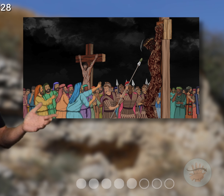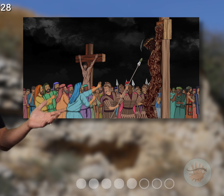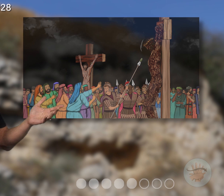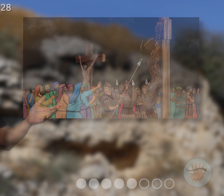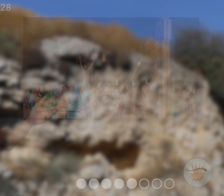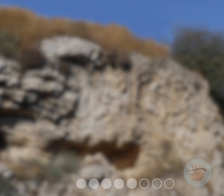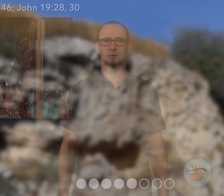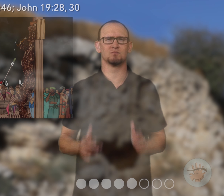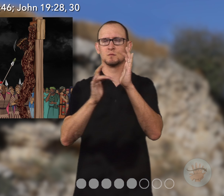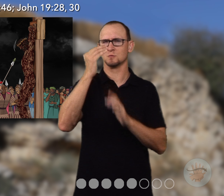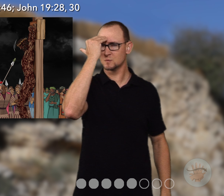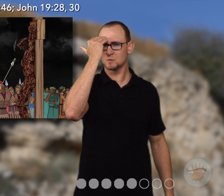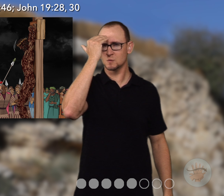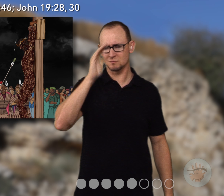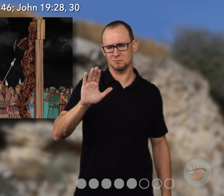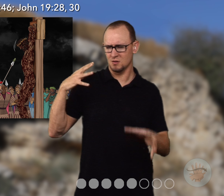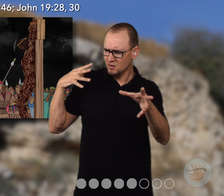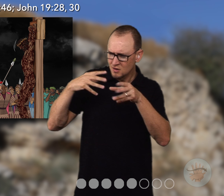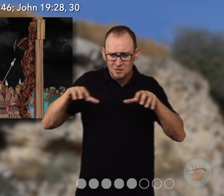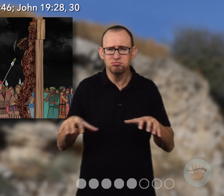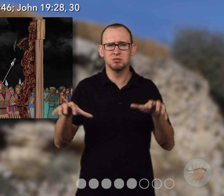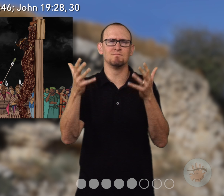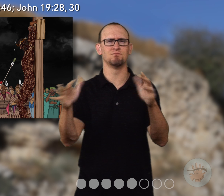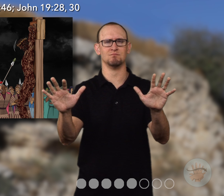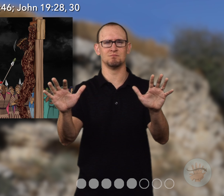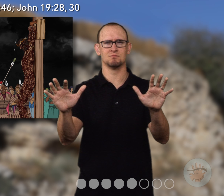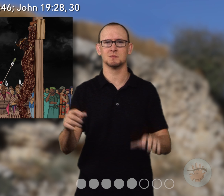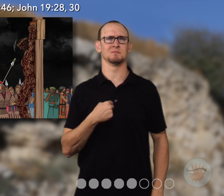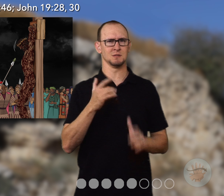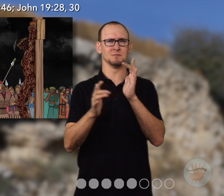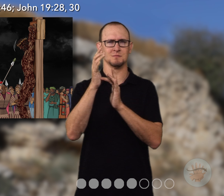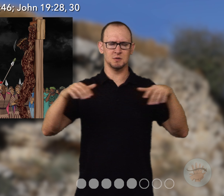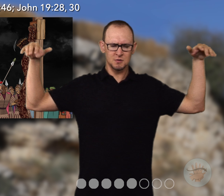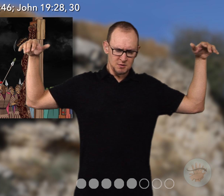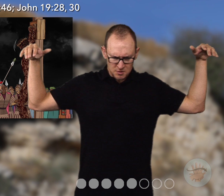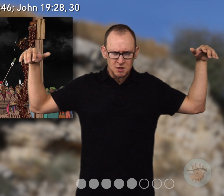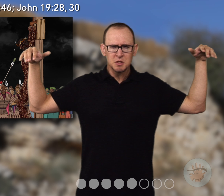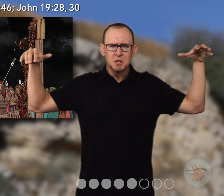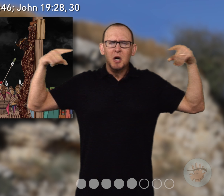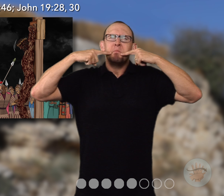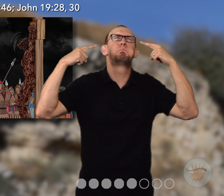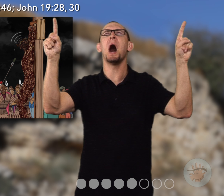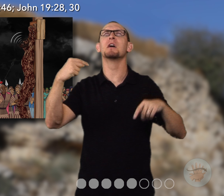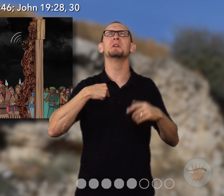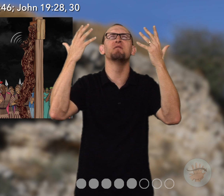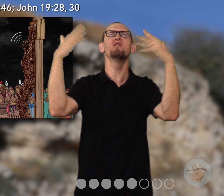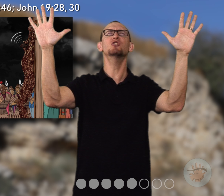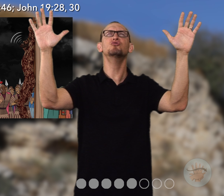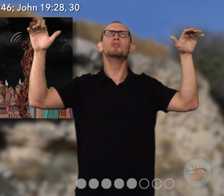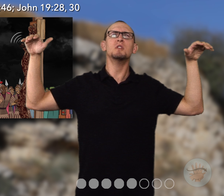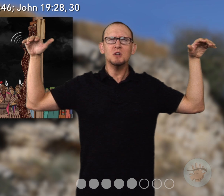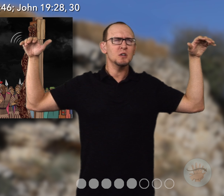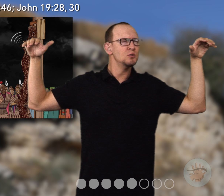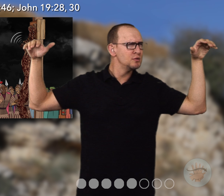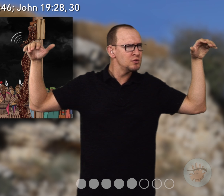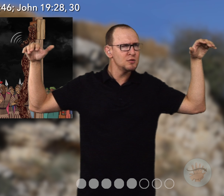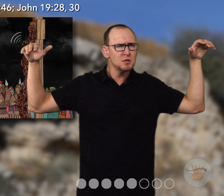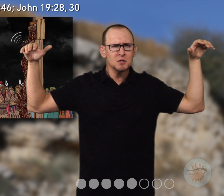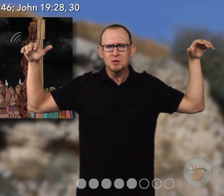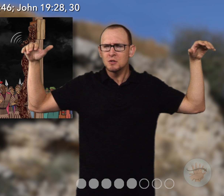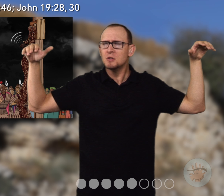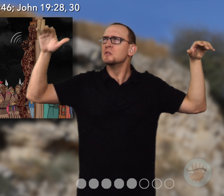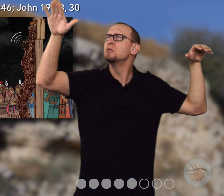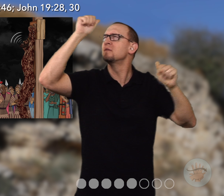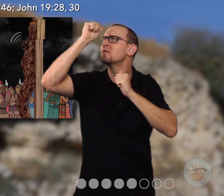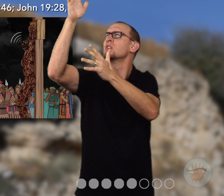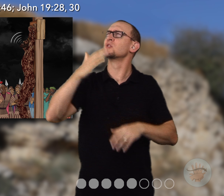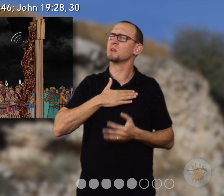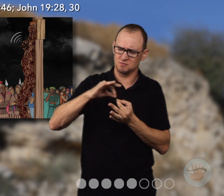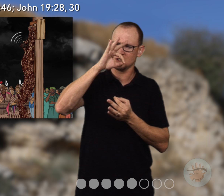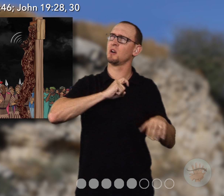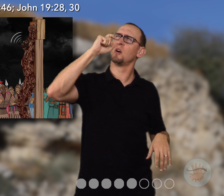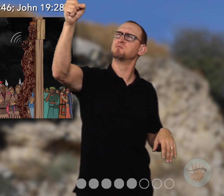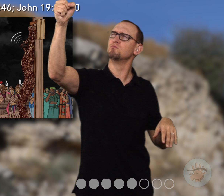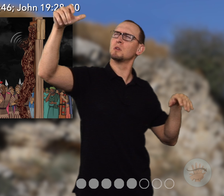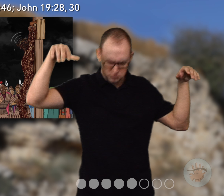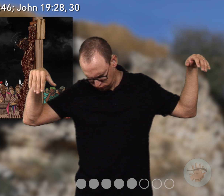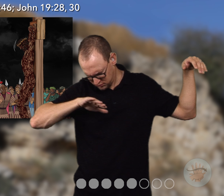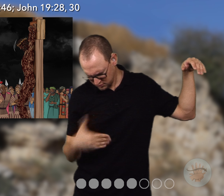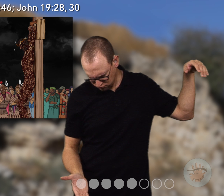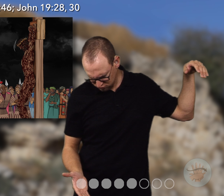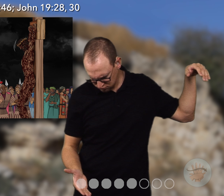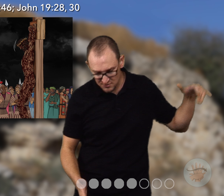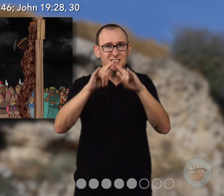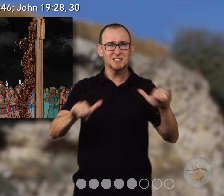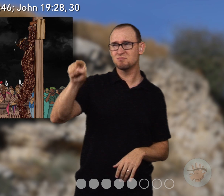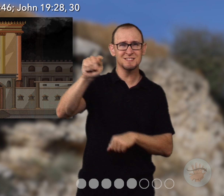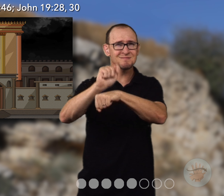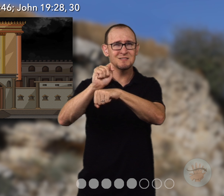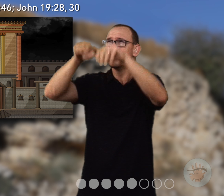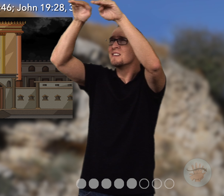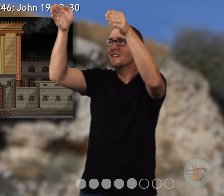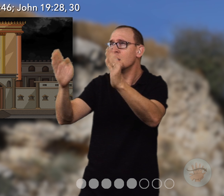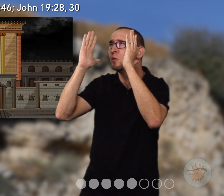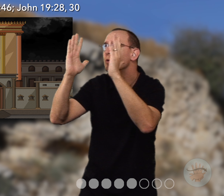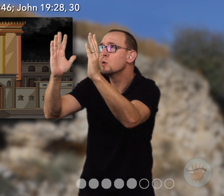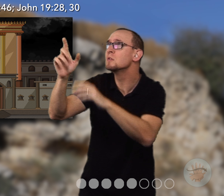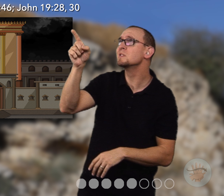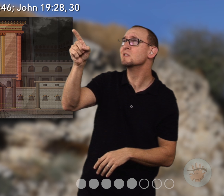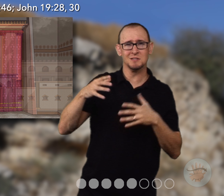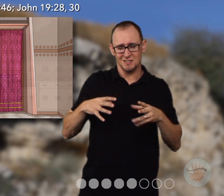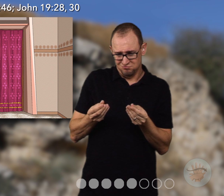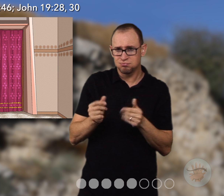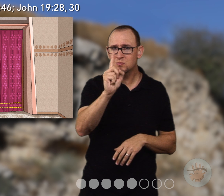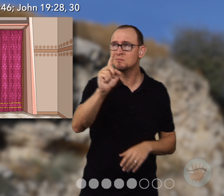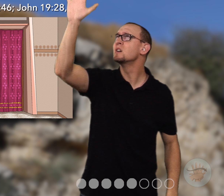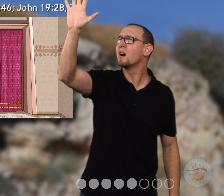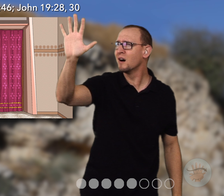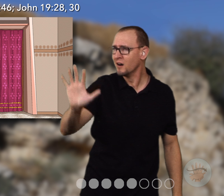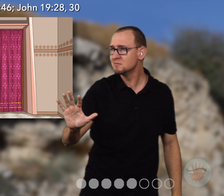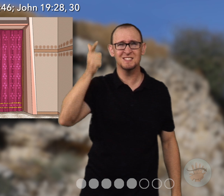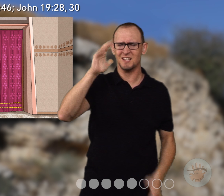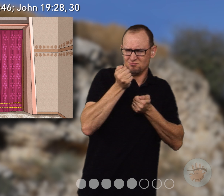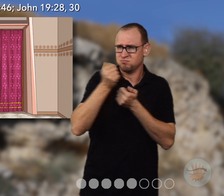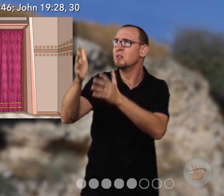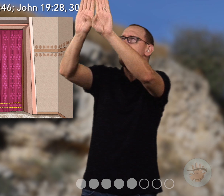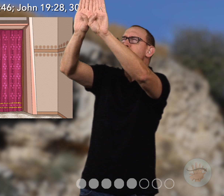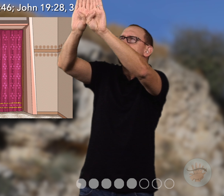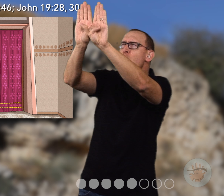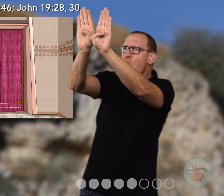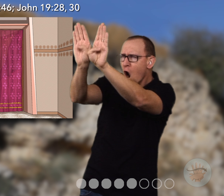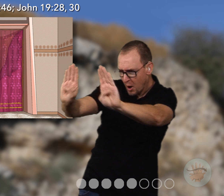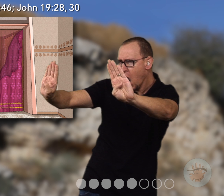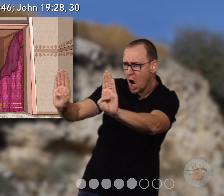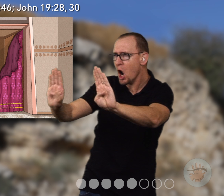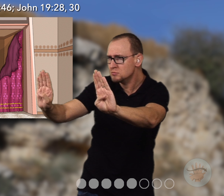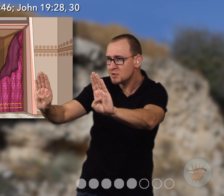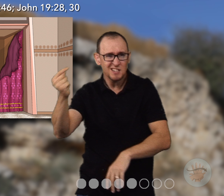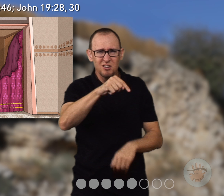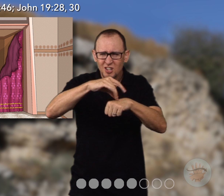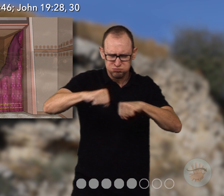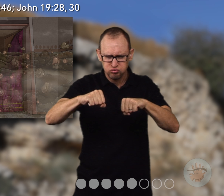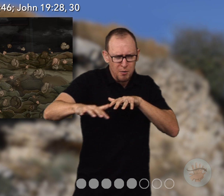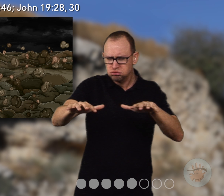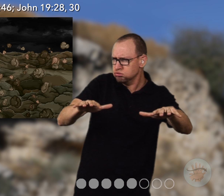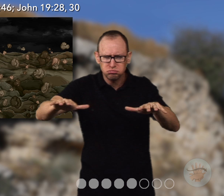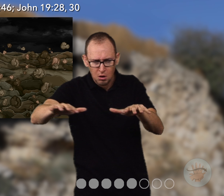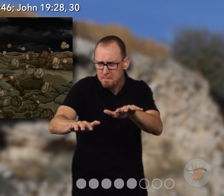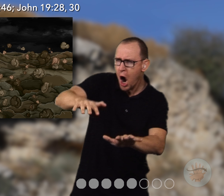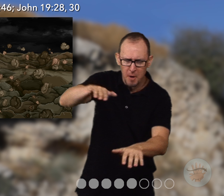At that moment the veil of the temple was torn in two from top to bottom.